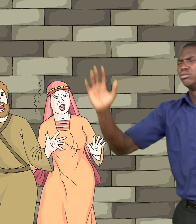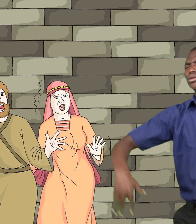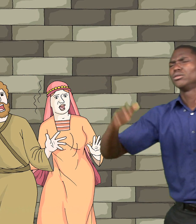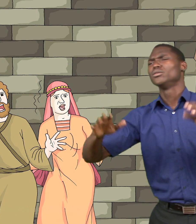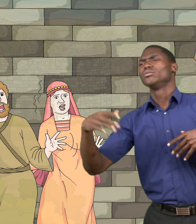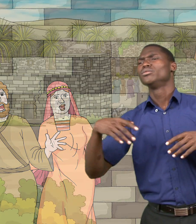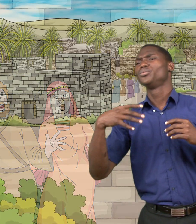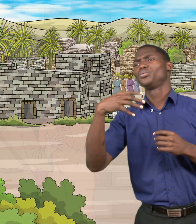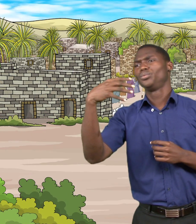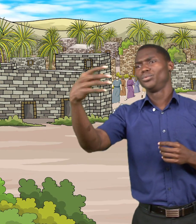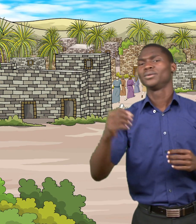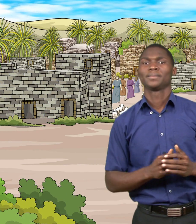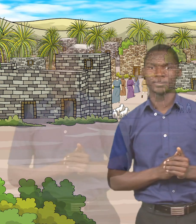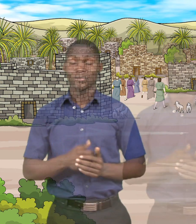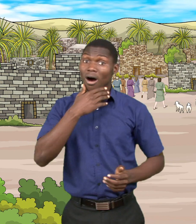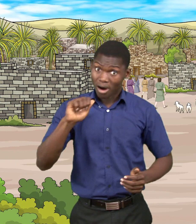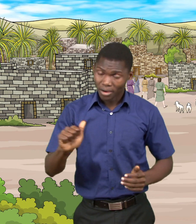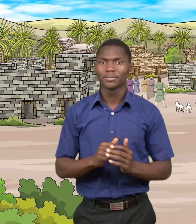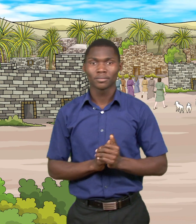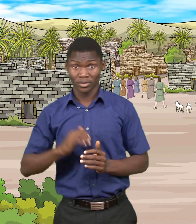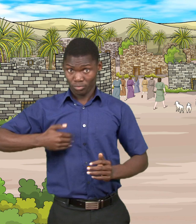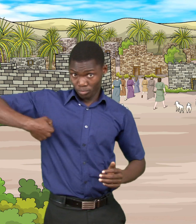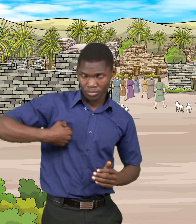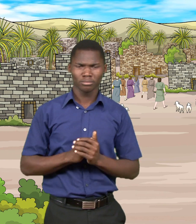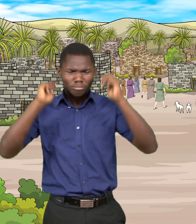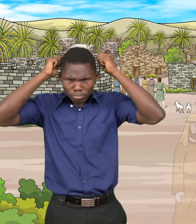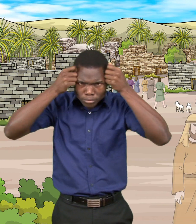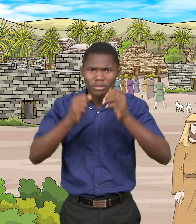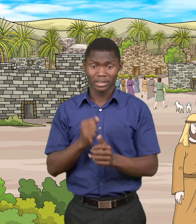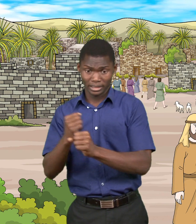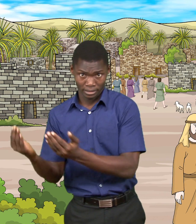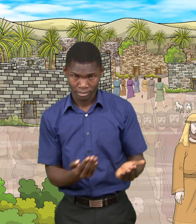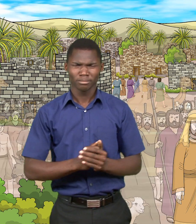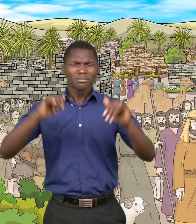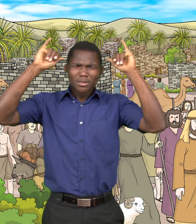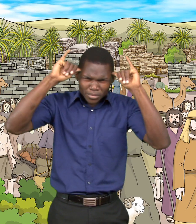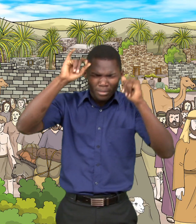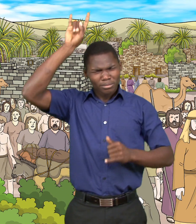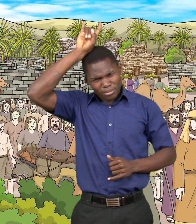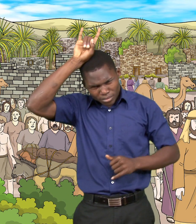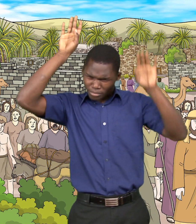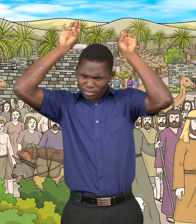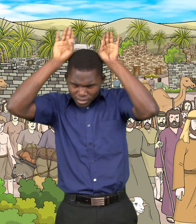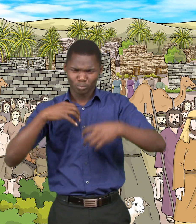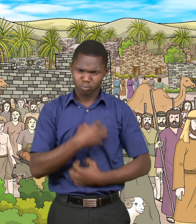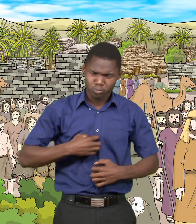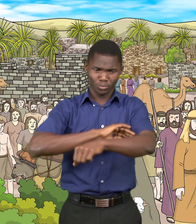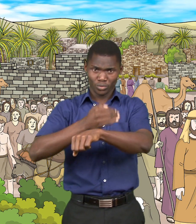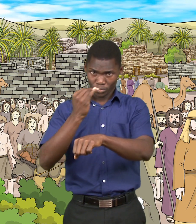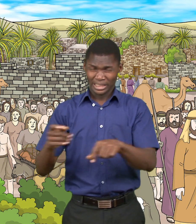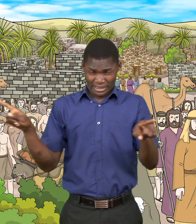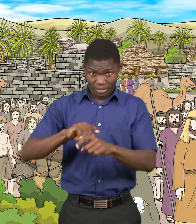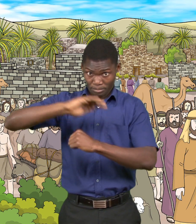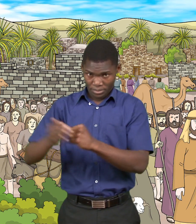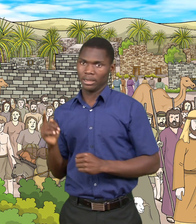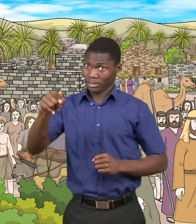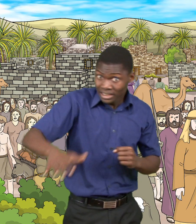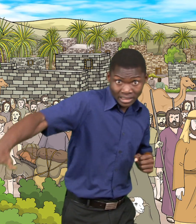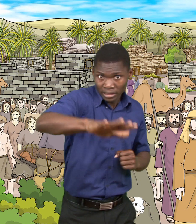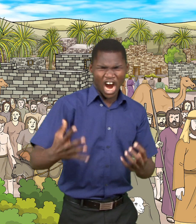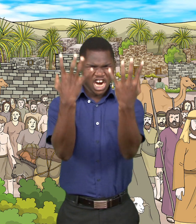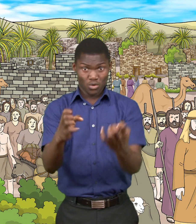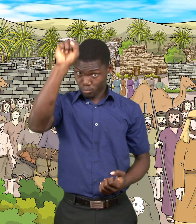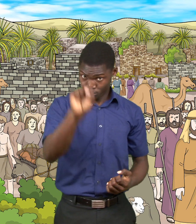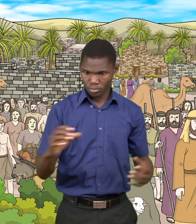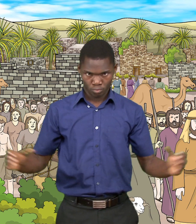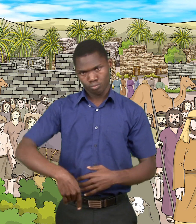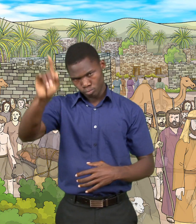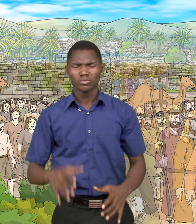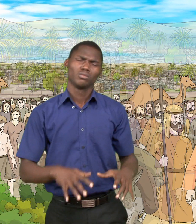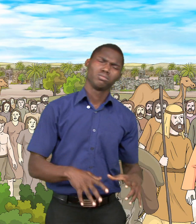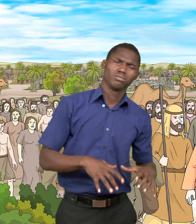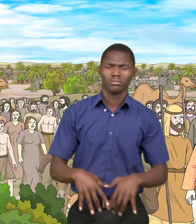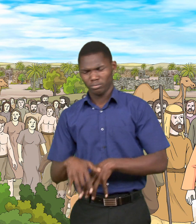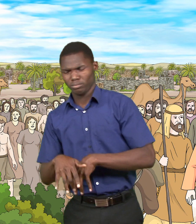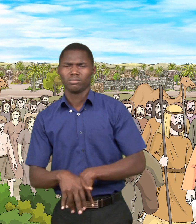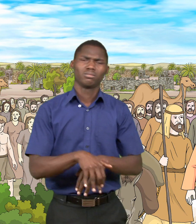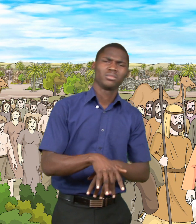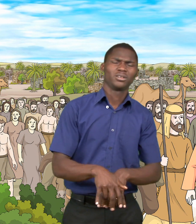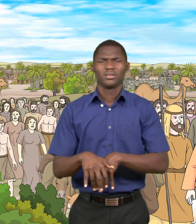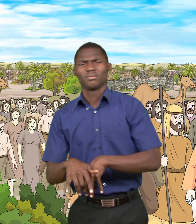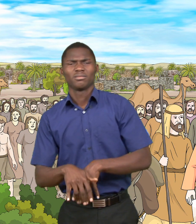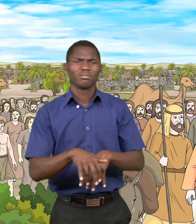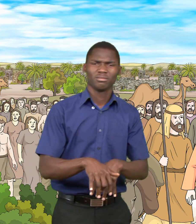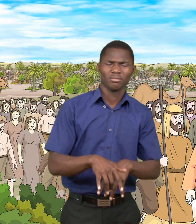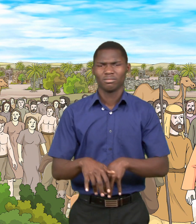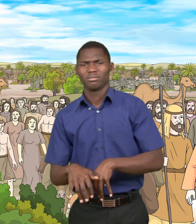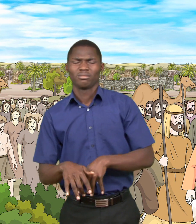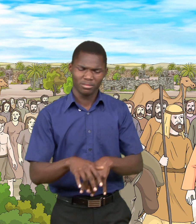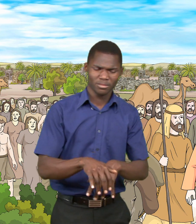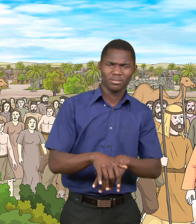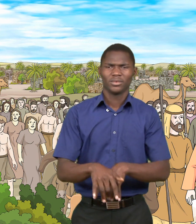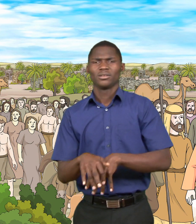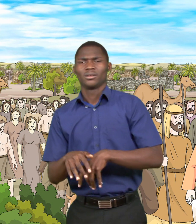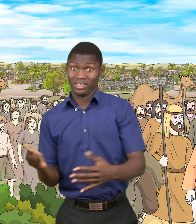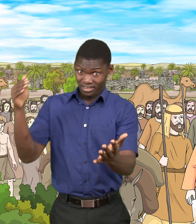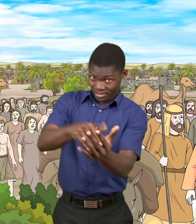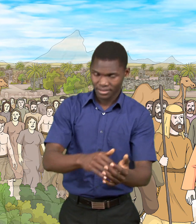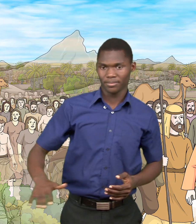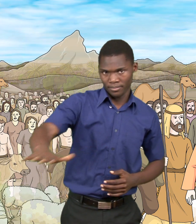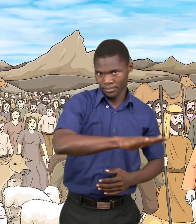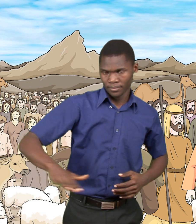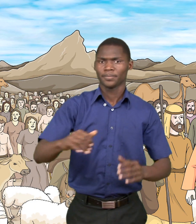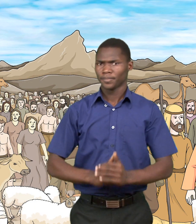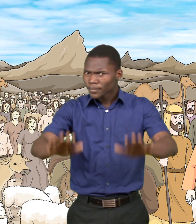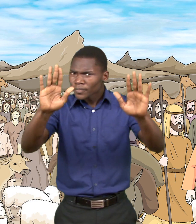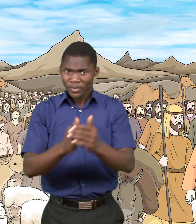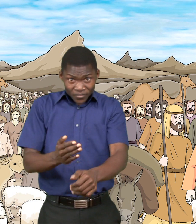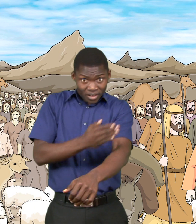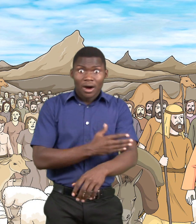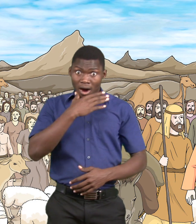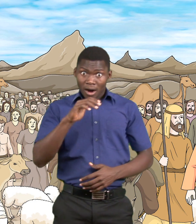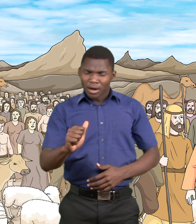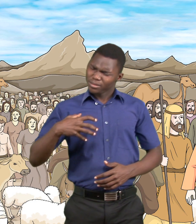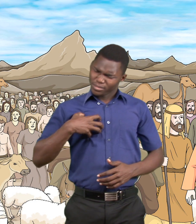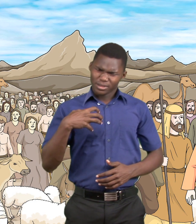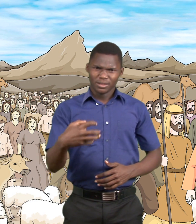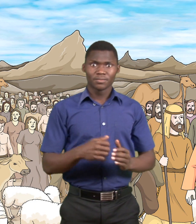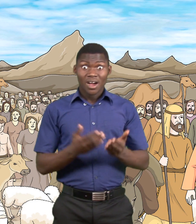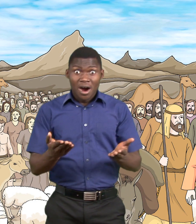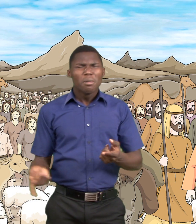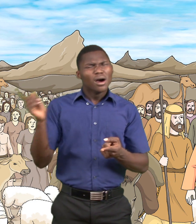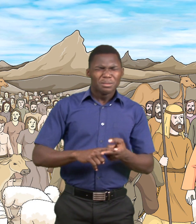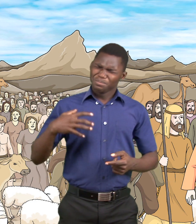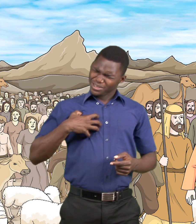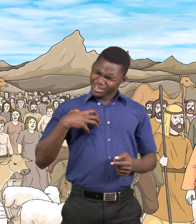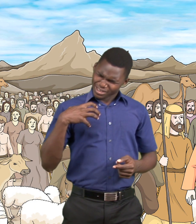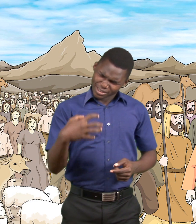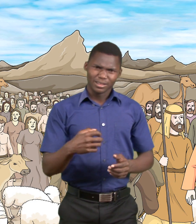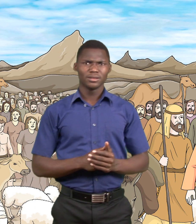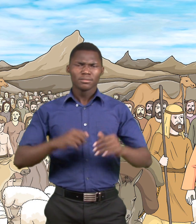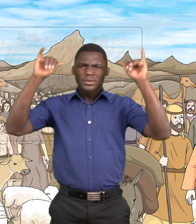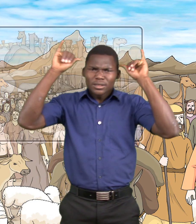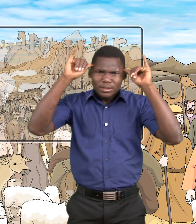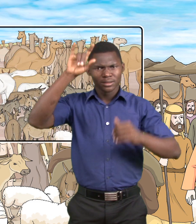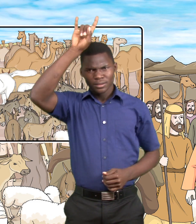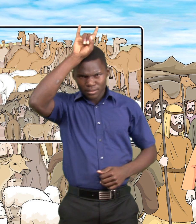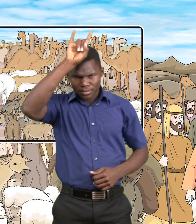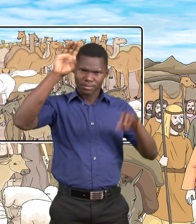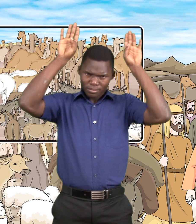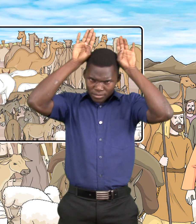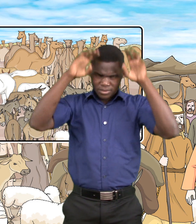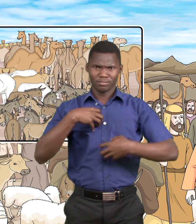So Abram went up out of Egypt into the Negev—he and his wife and all his possessions—and Lot was with him.